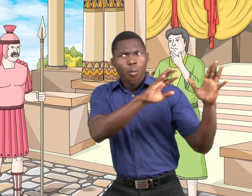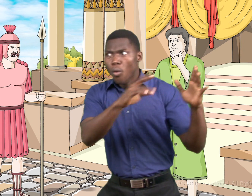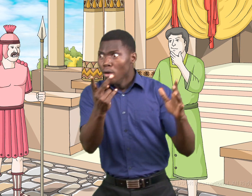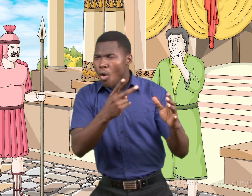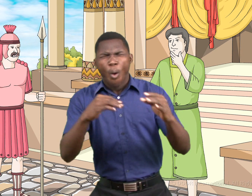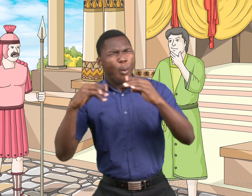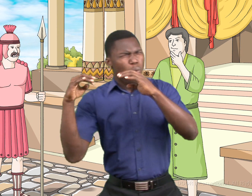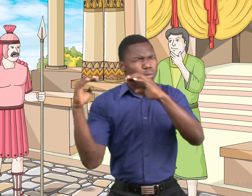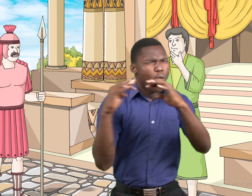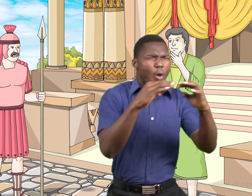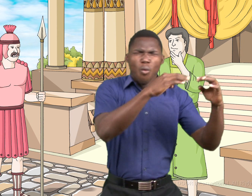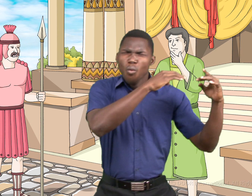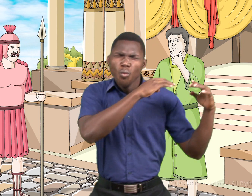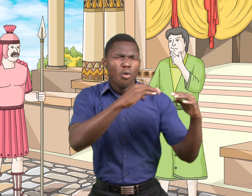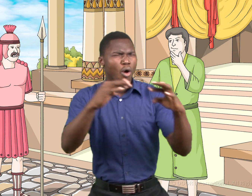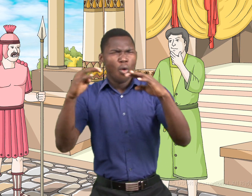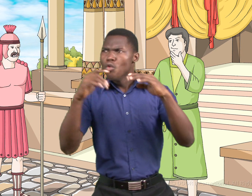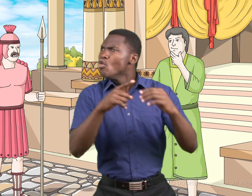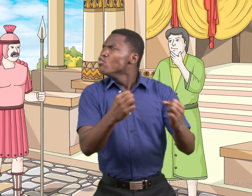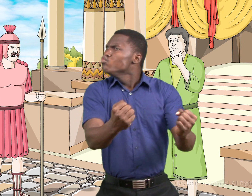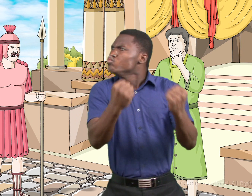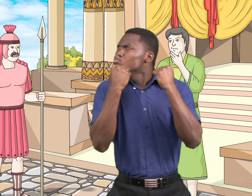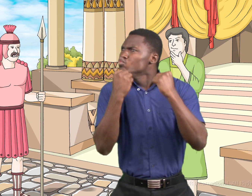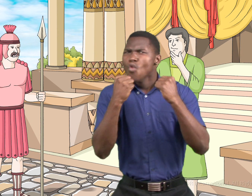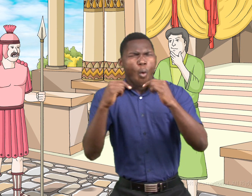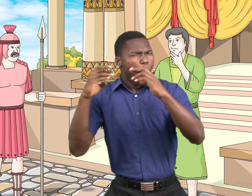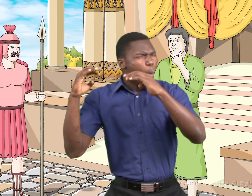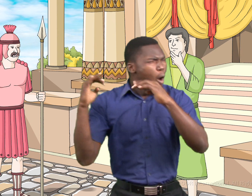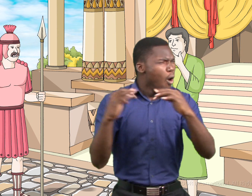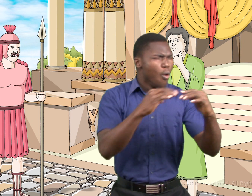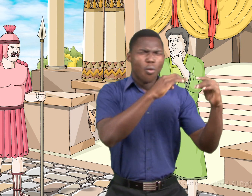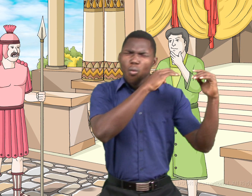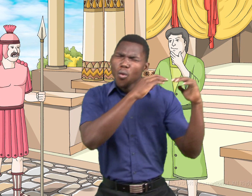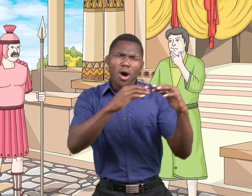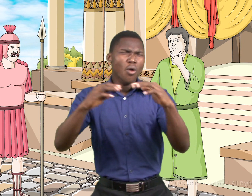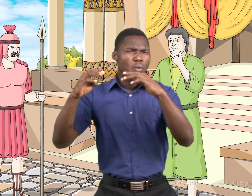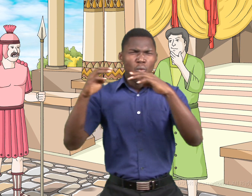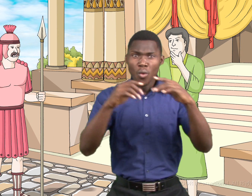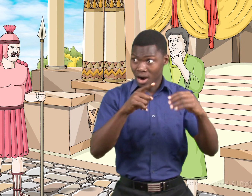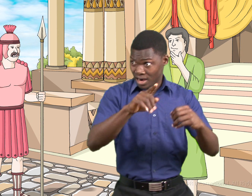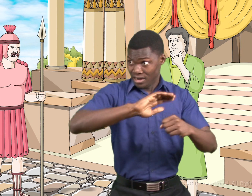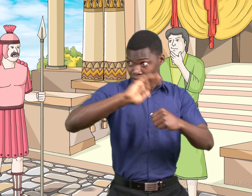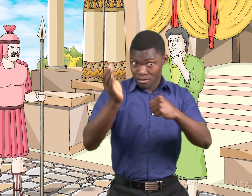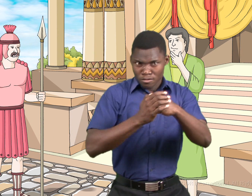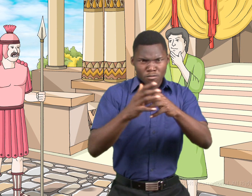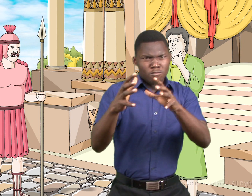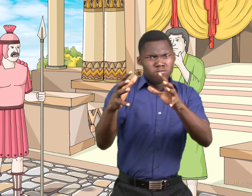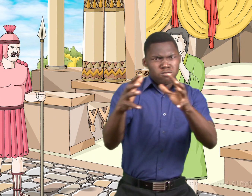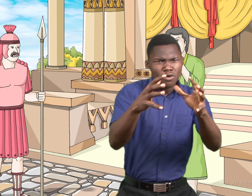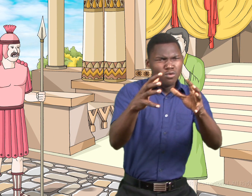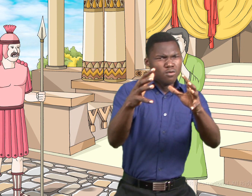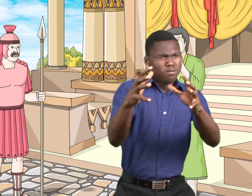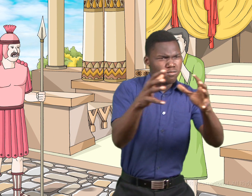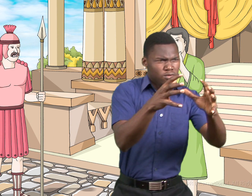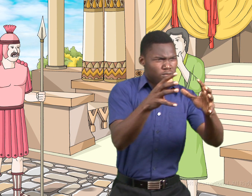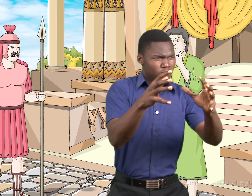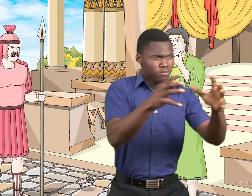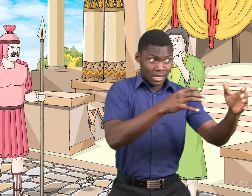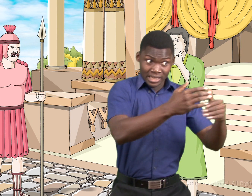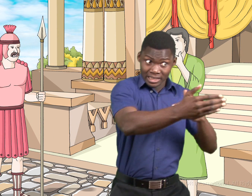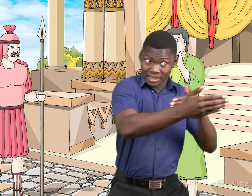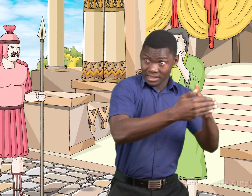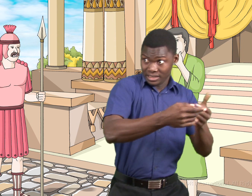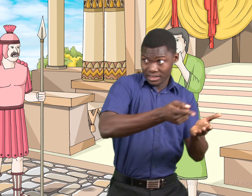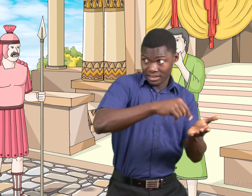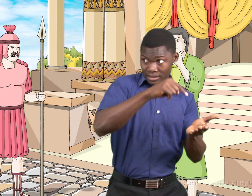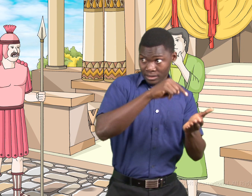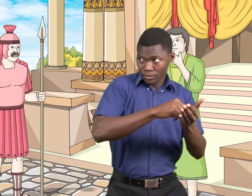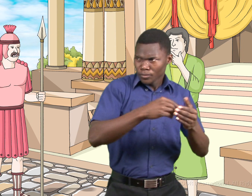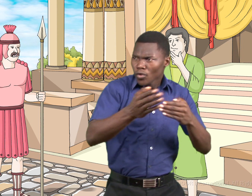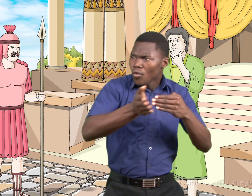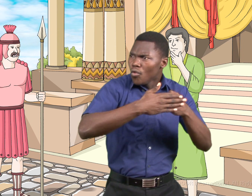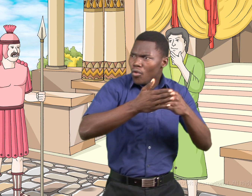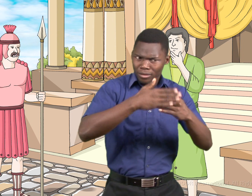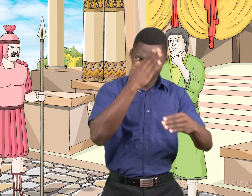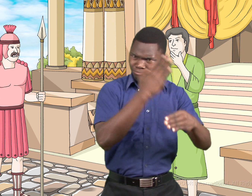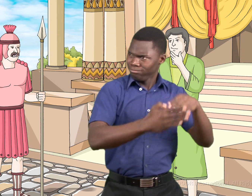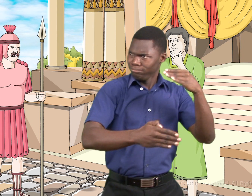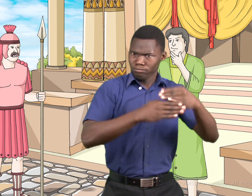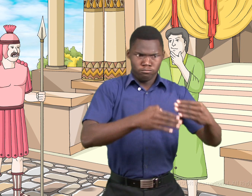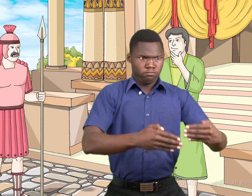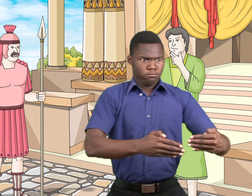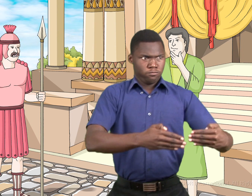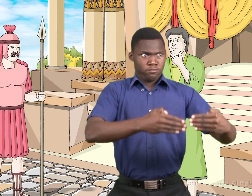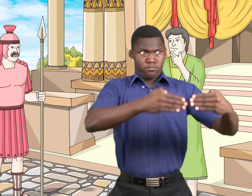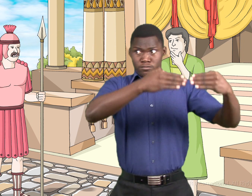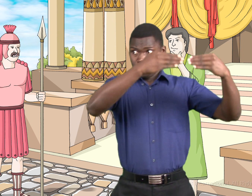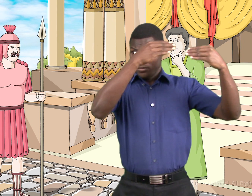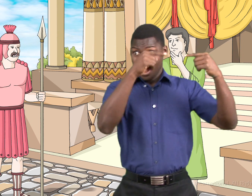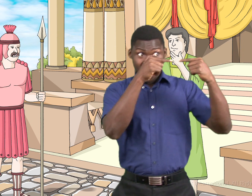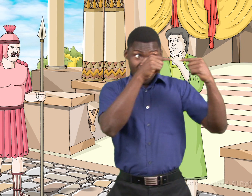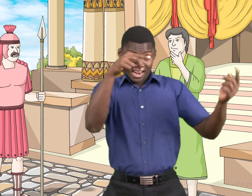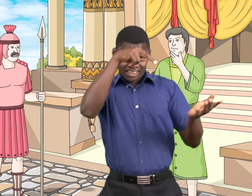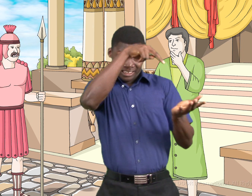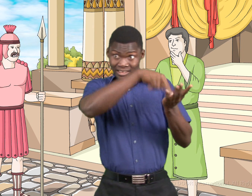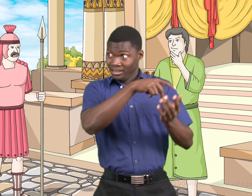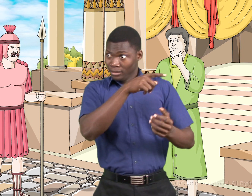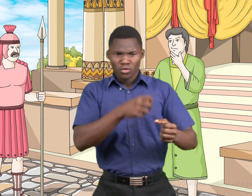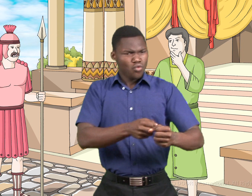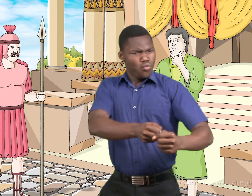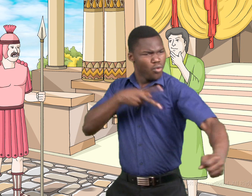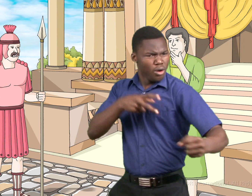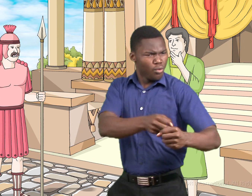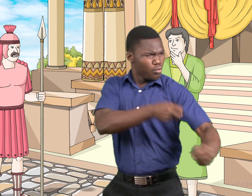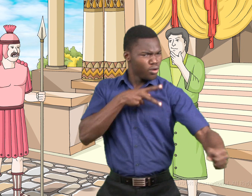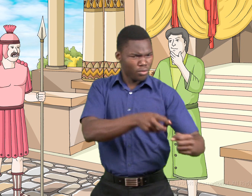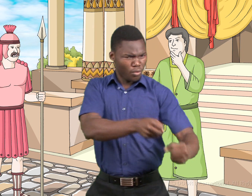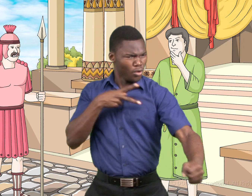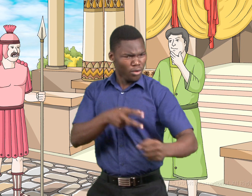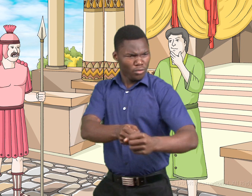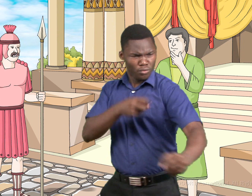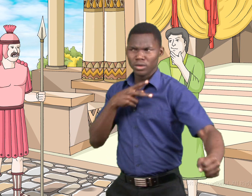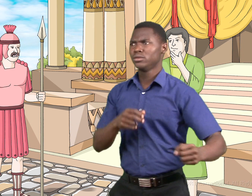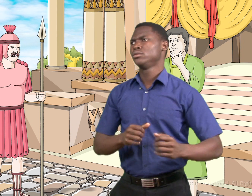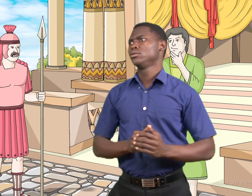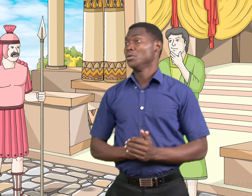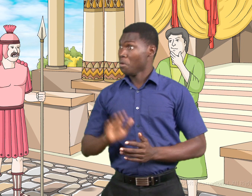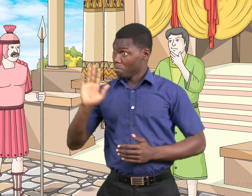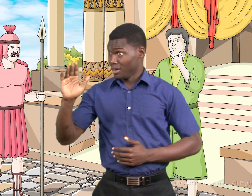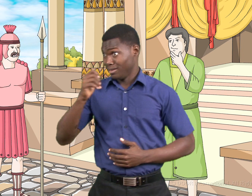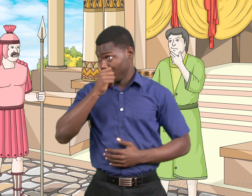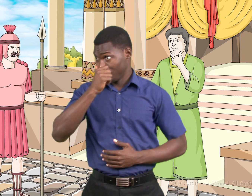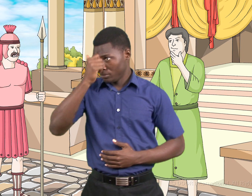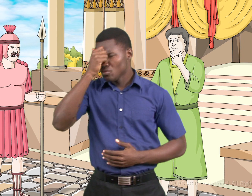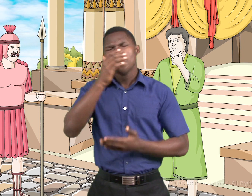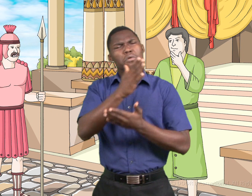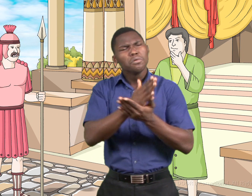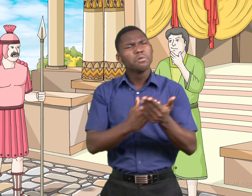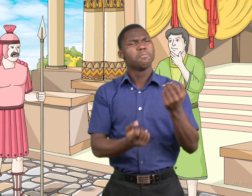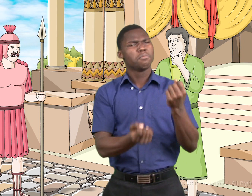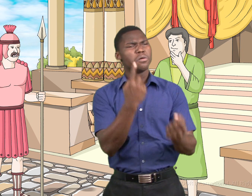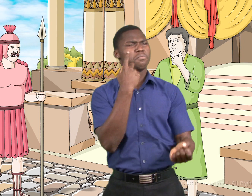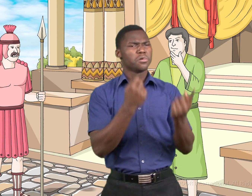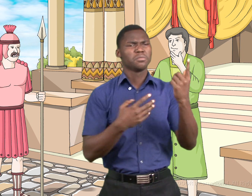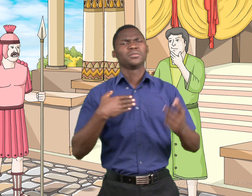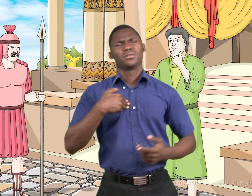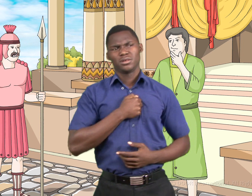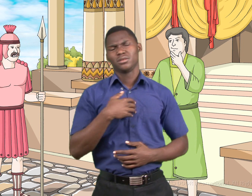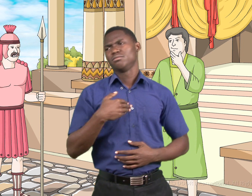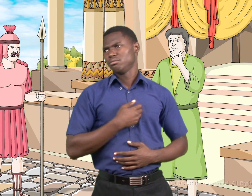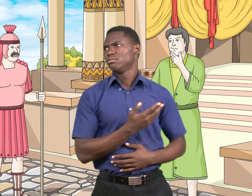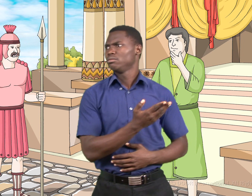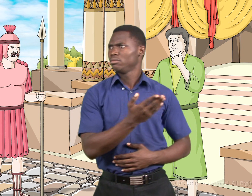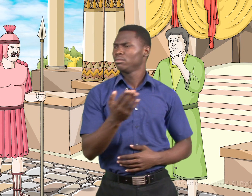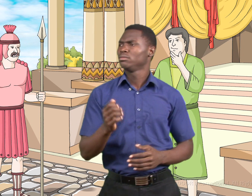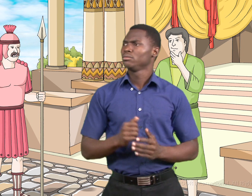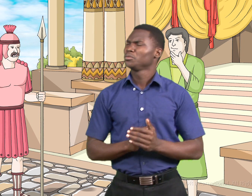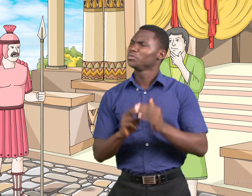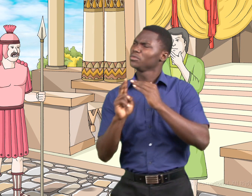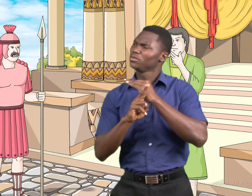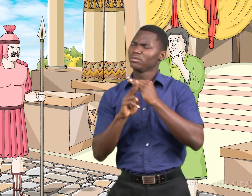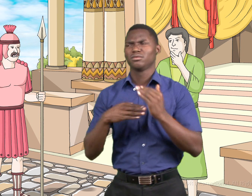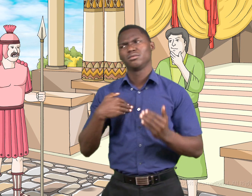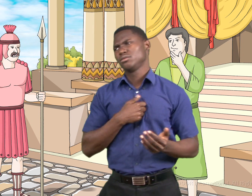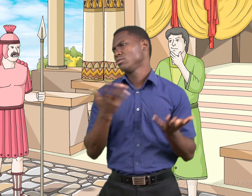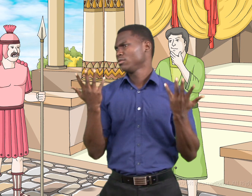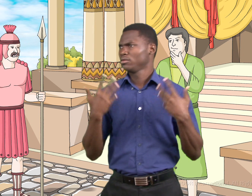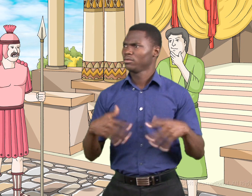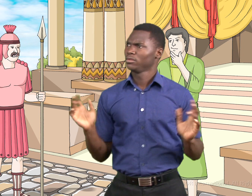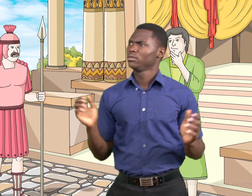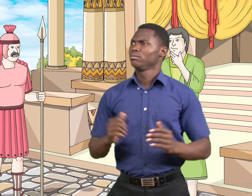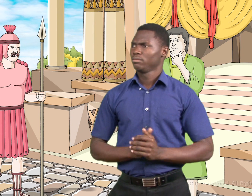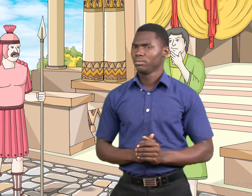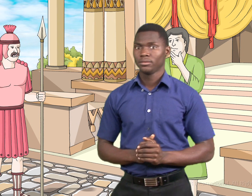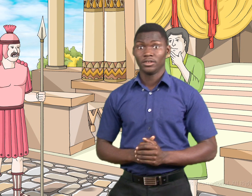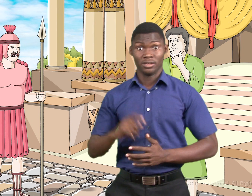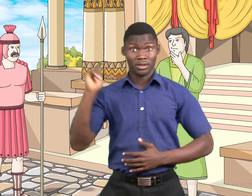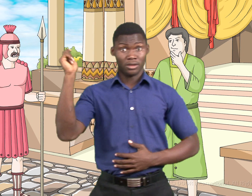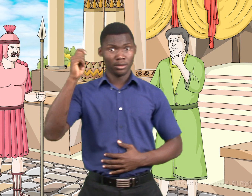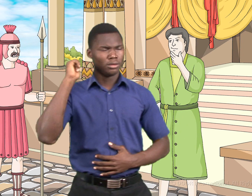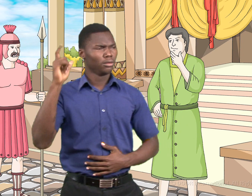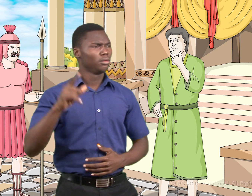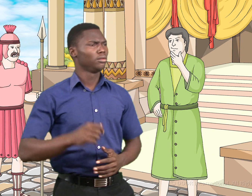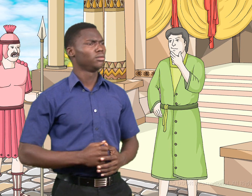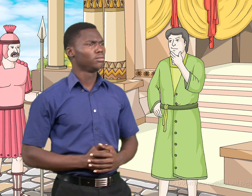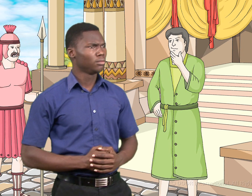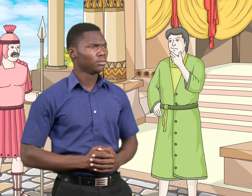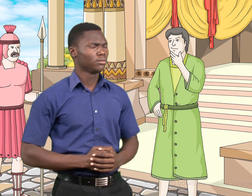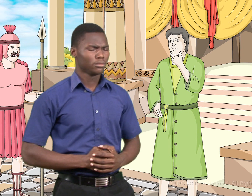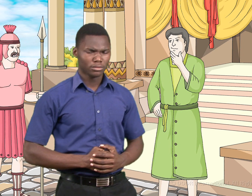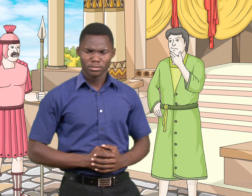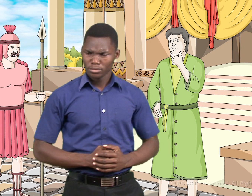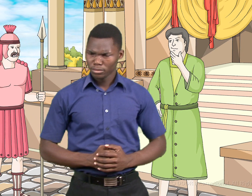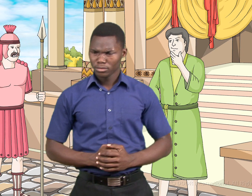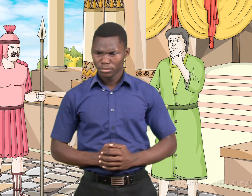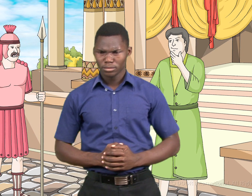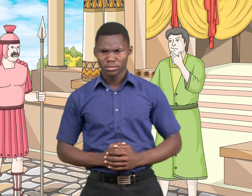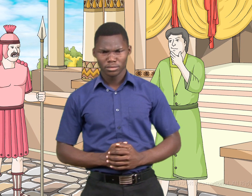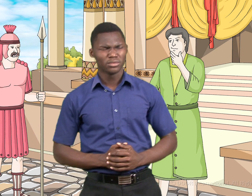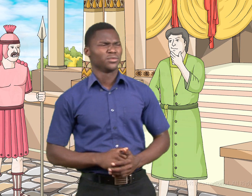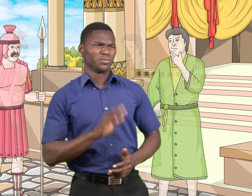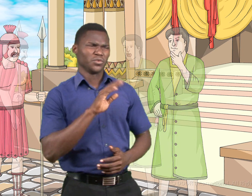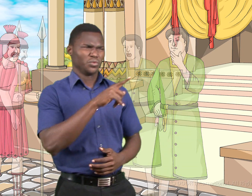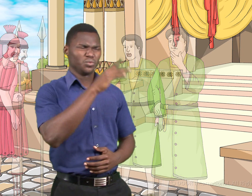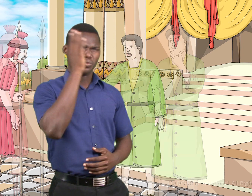Then the archers shot at your servants from the wall, and some of the king’s servants were killed. And your servant Uriah the Hittite is dead as well.”